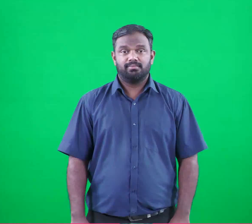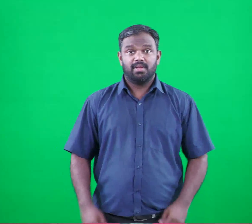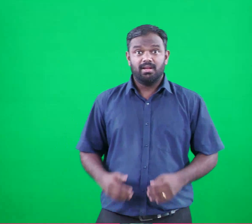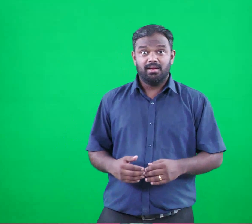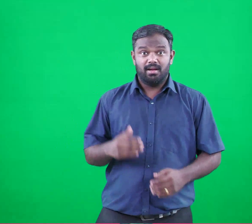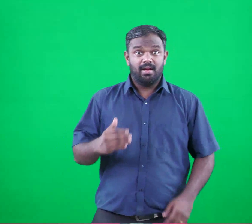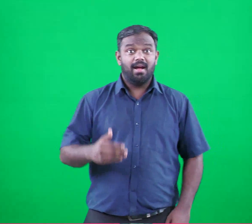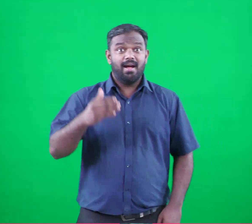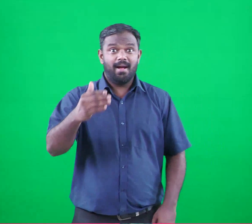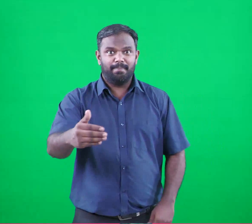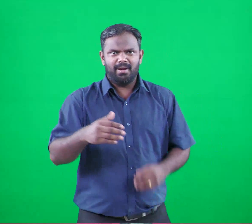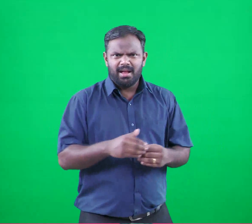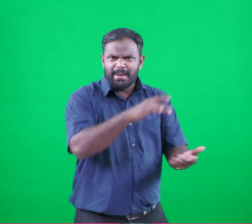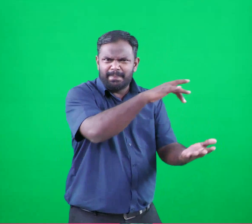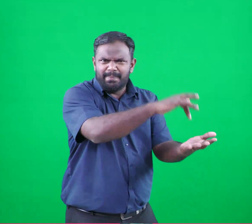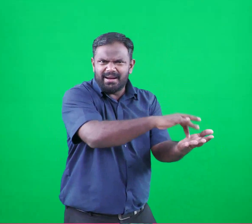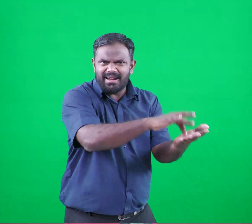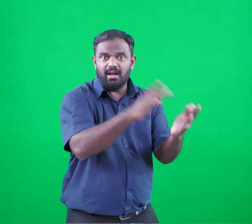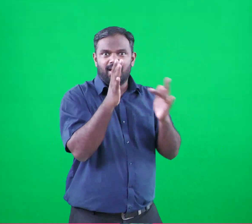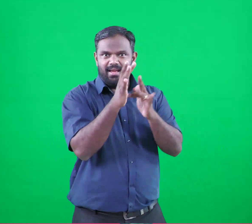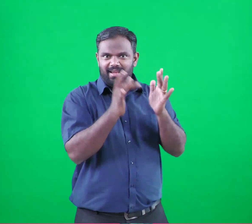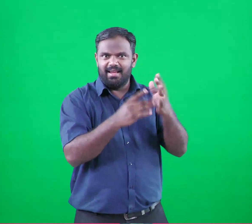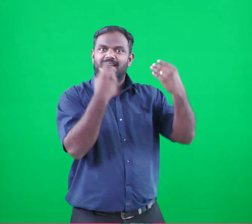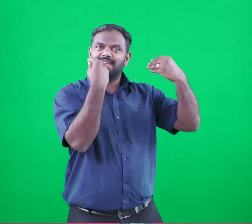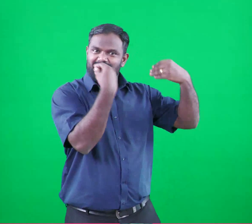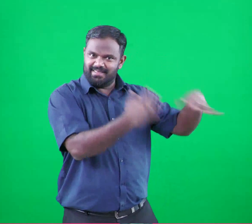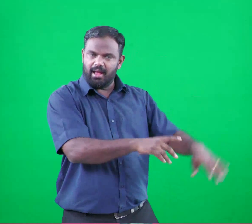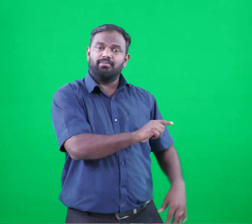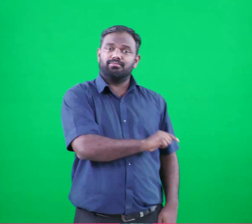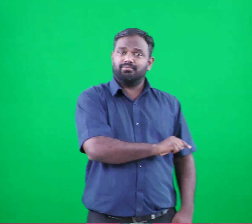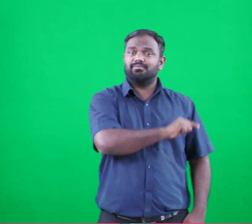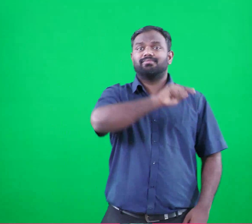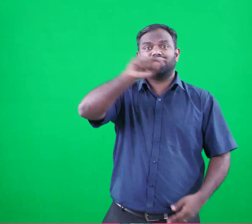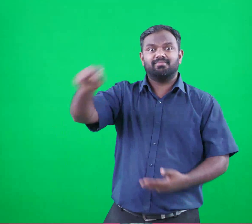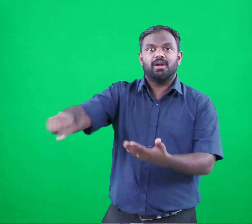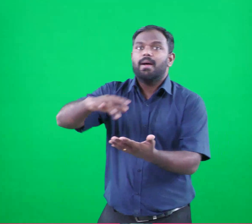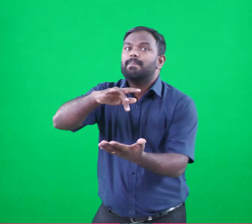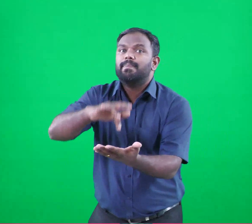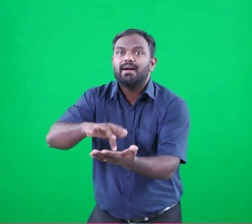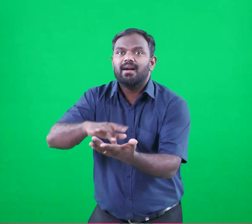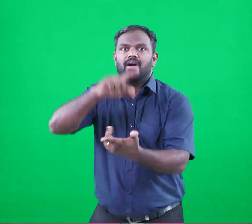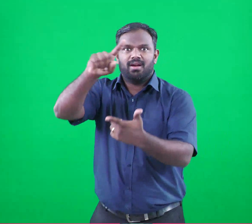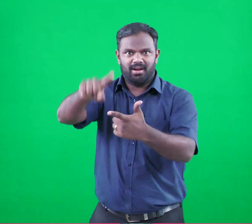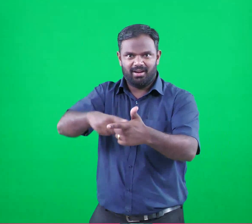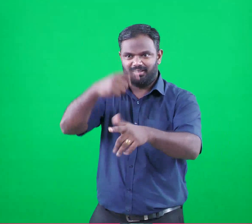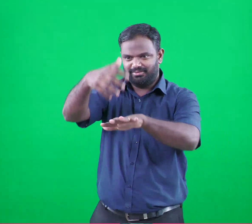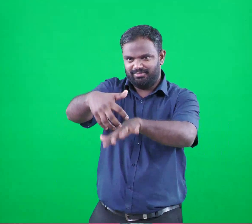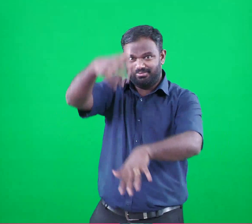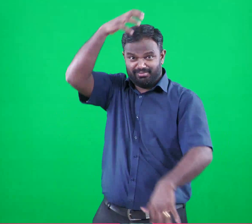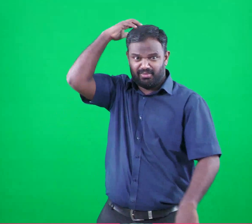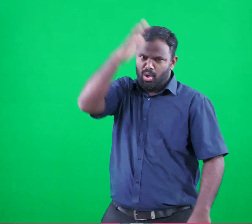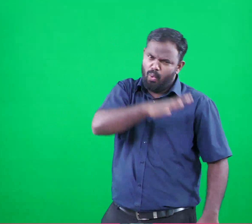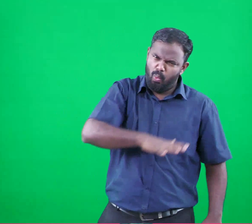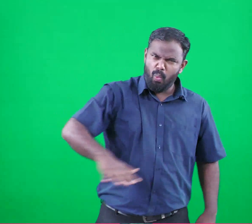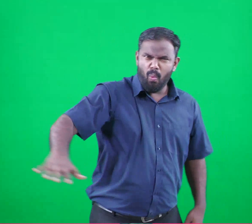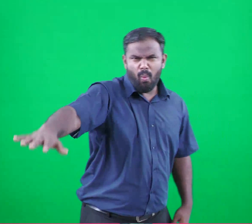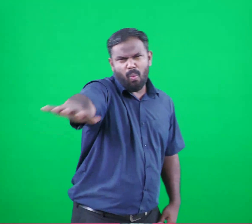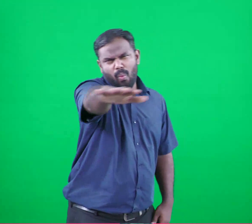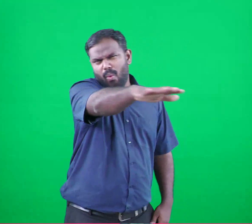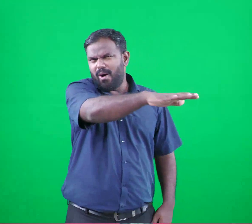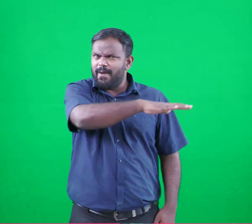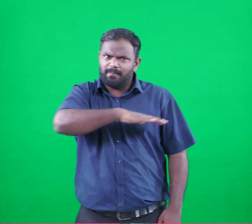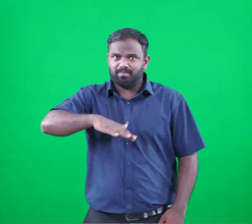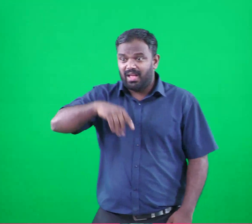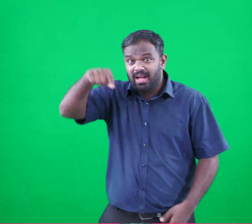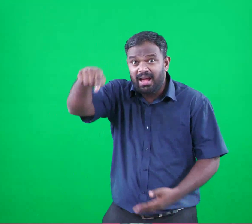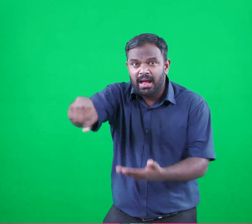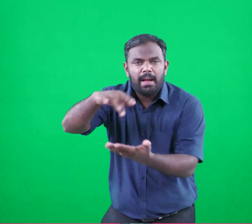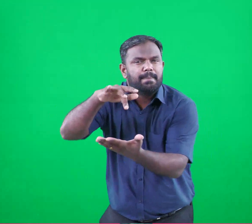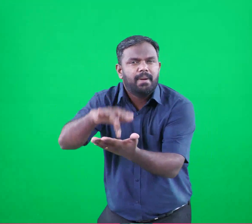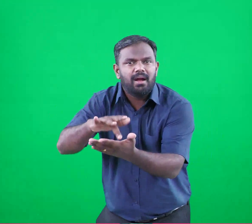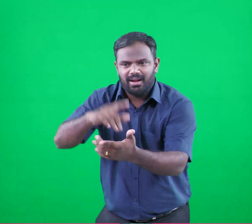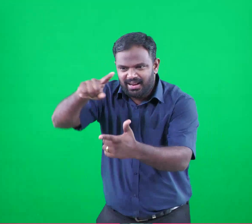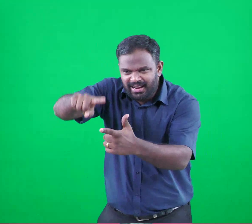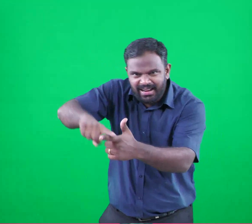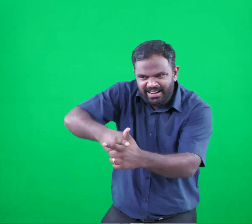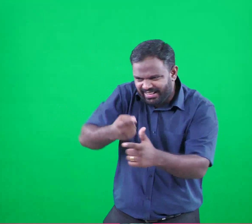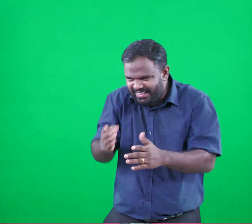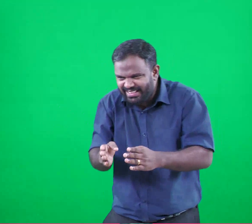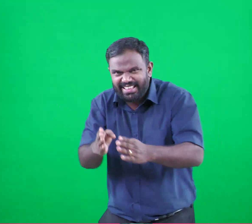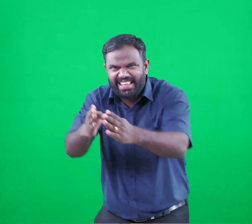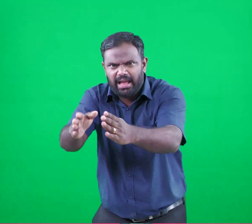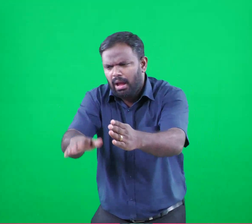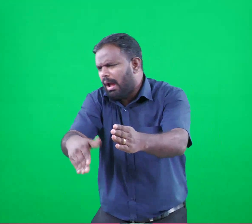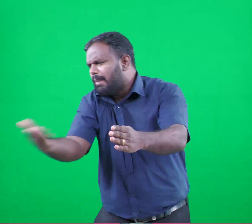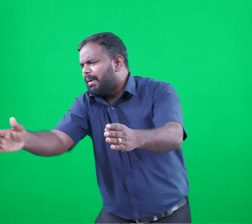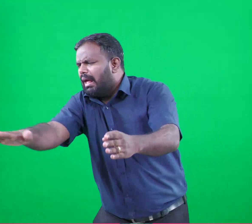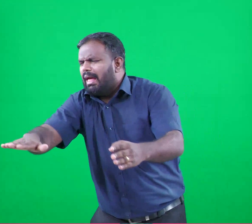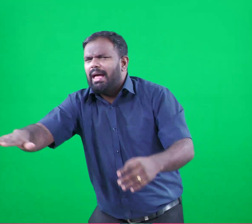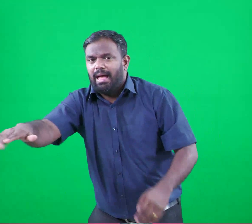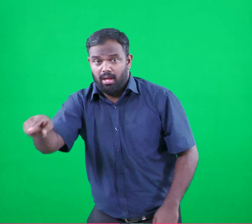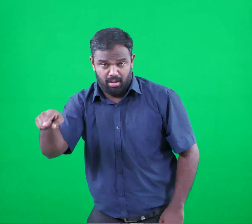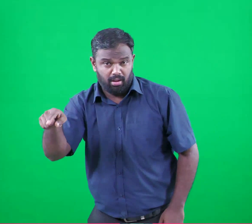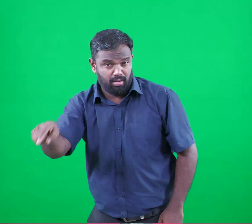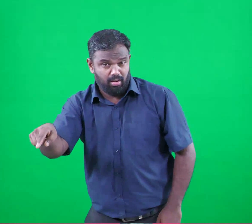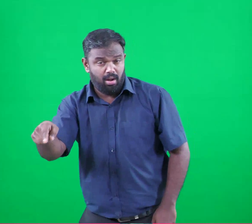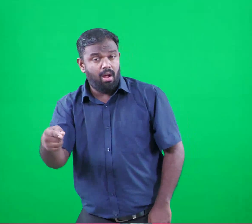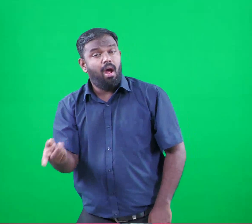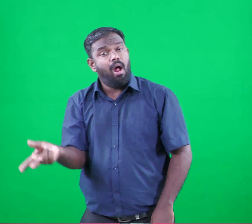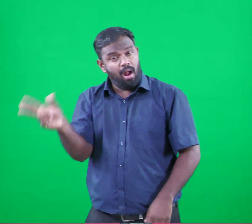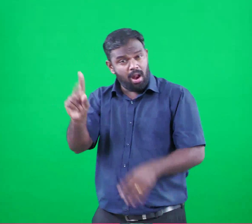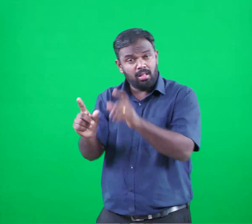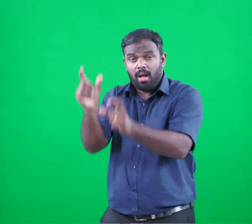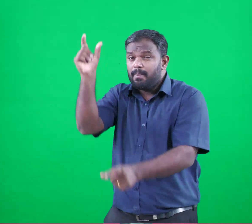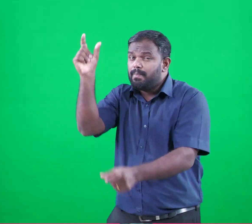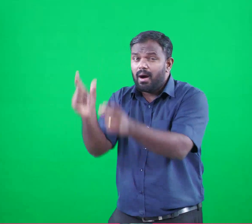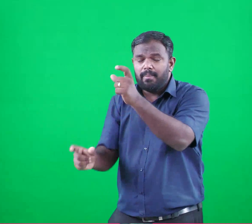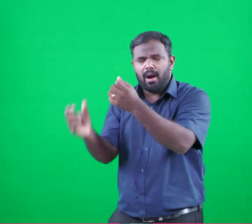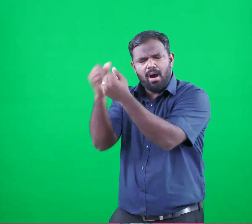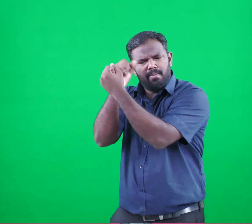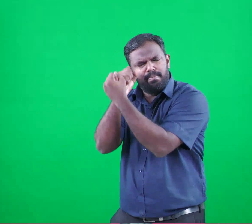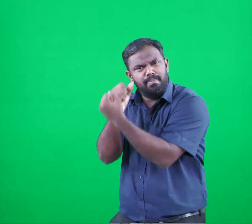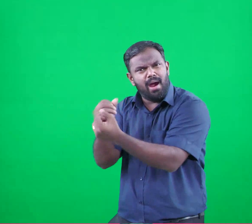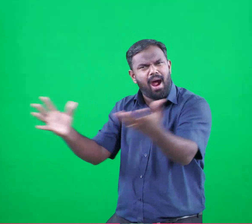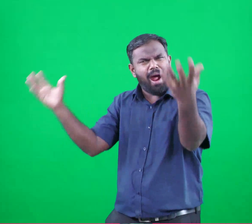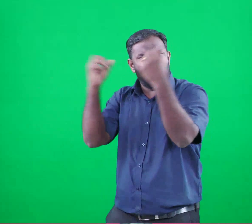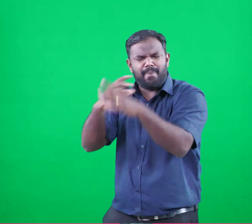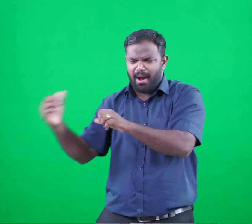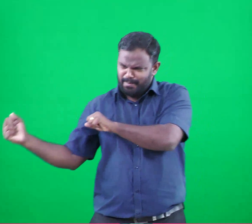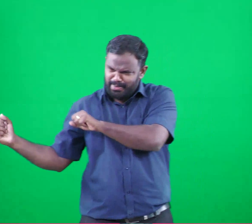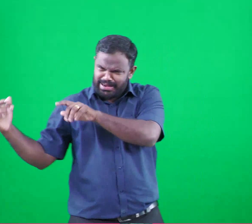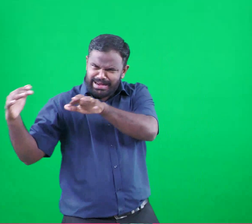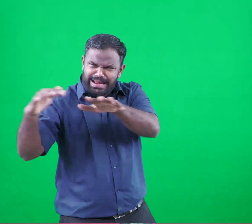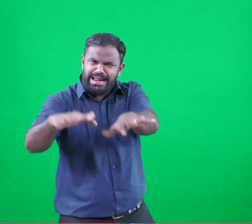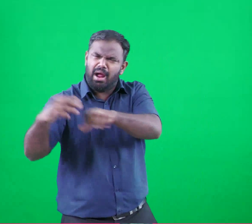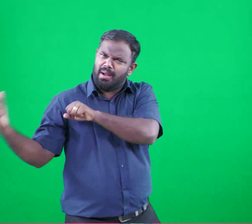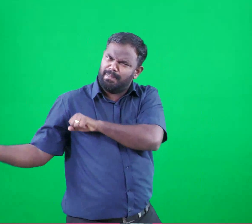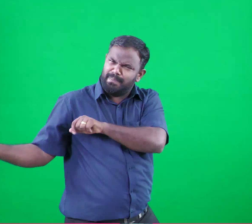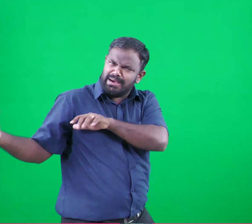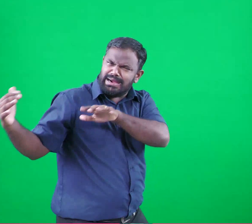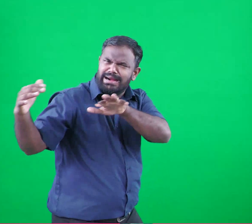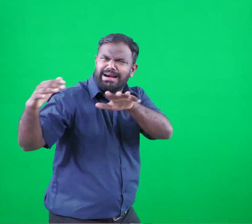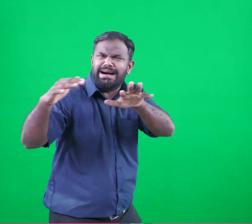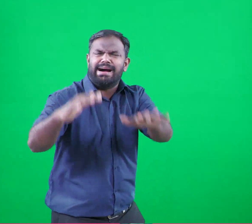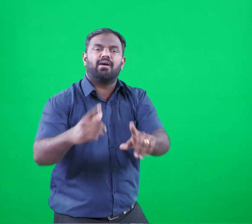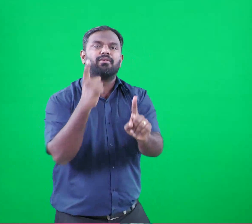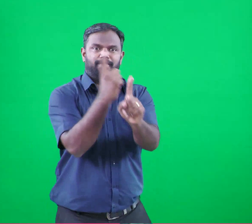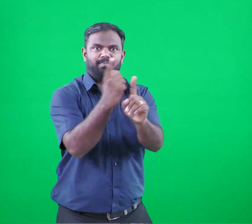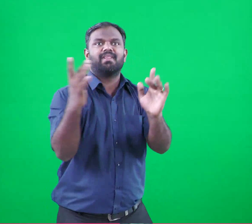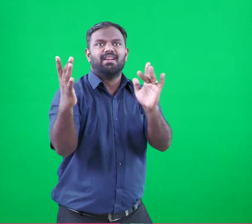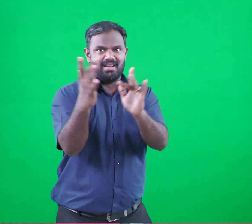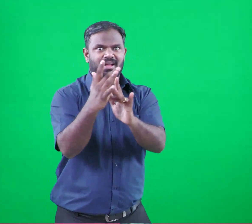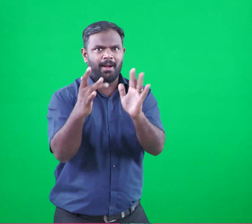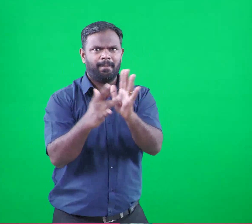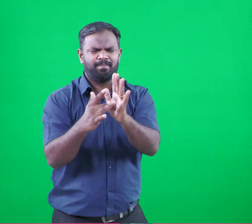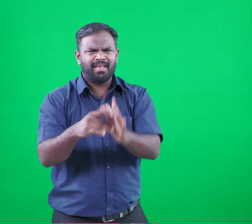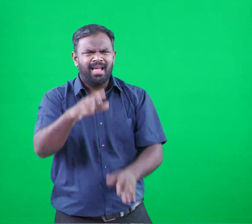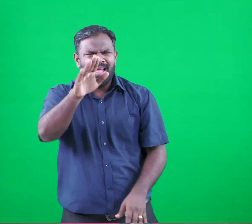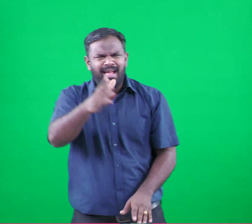Then Jesus left that place and went into the region of Judea, beyond the Jordan.